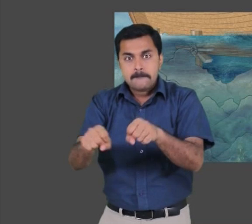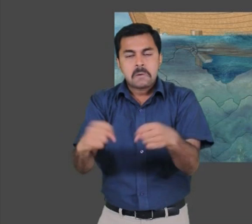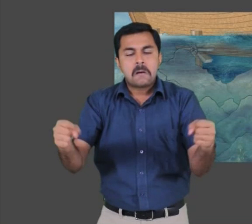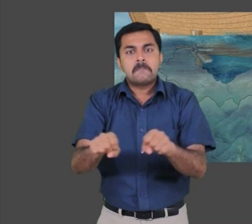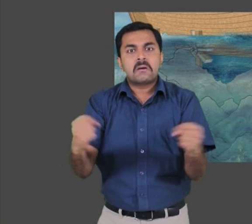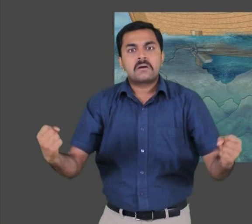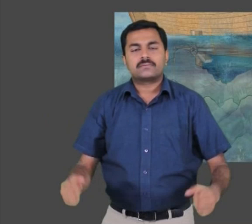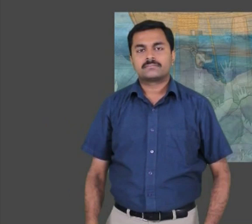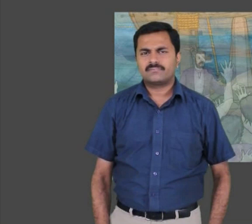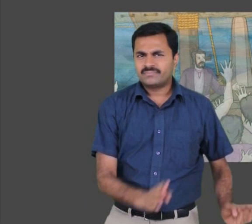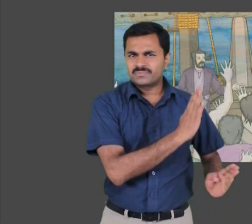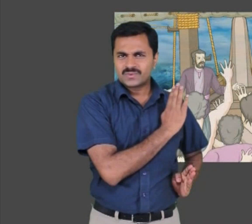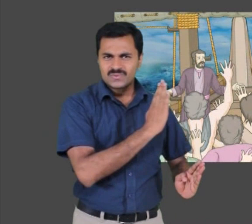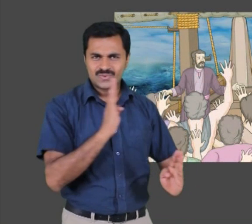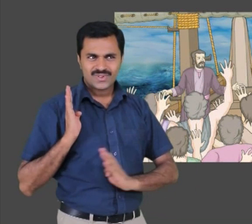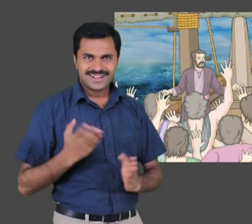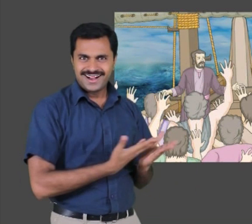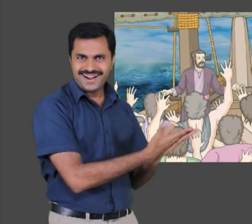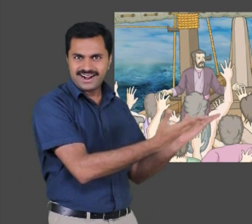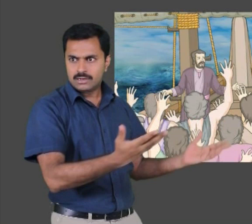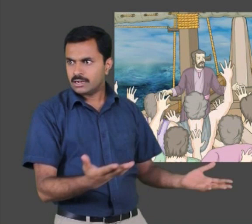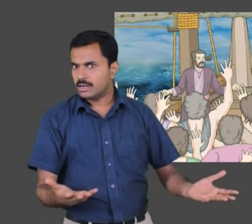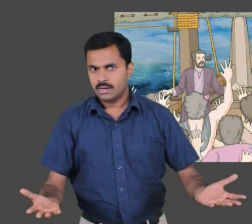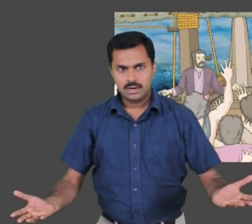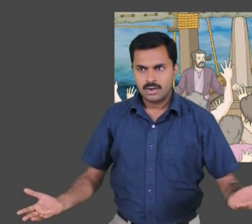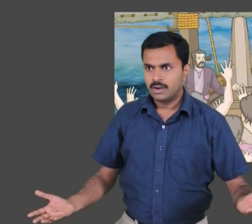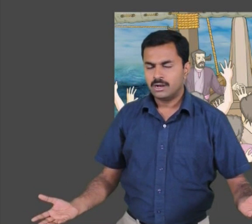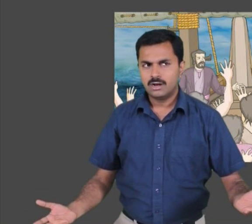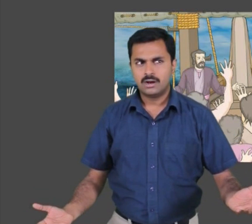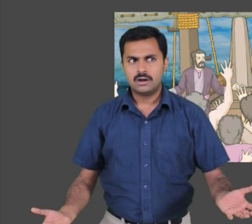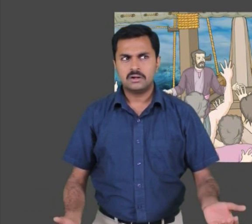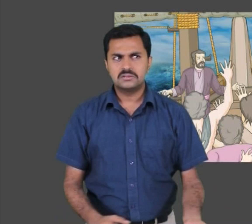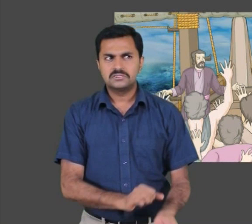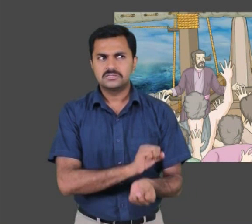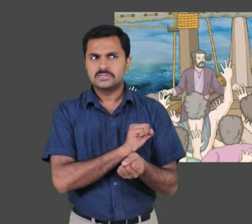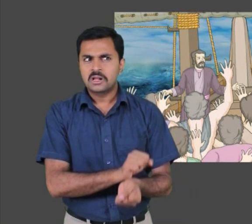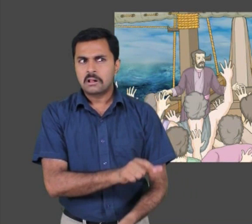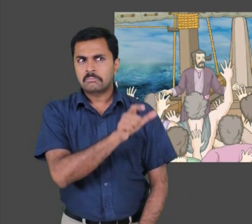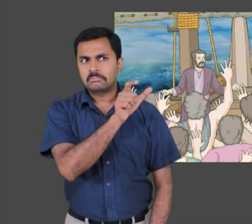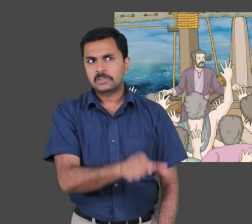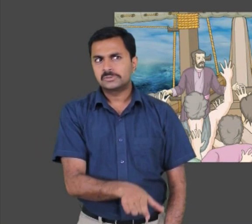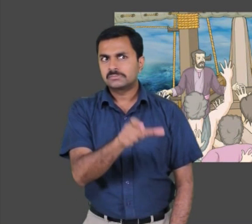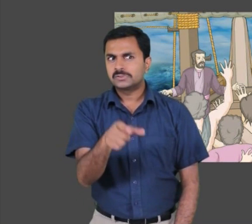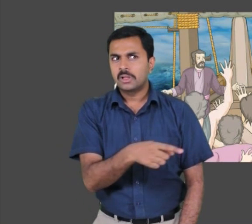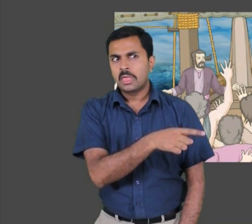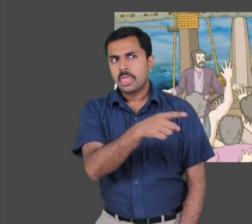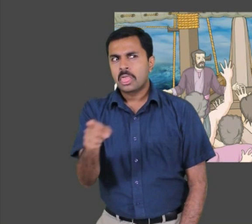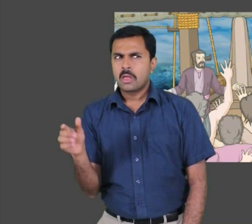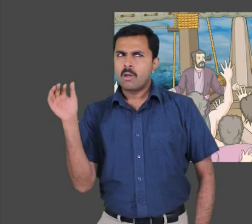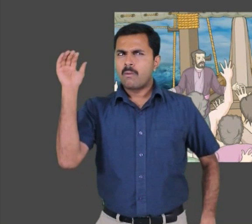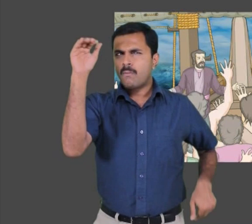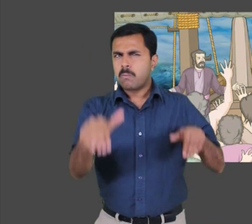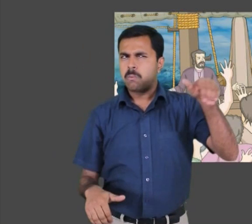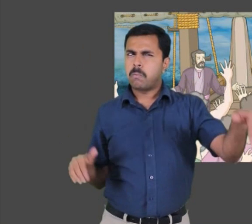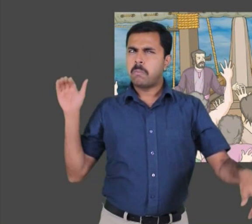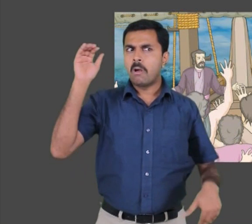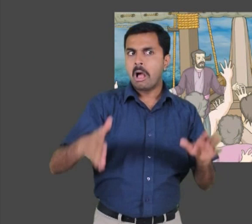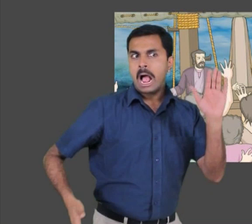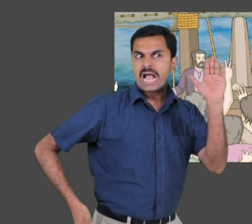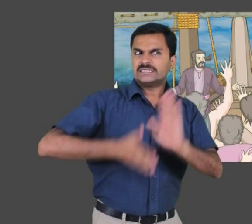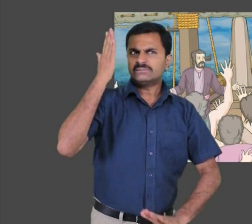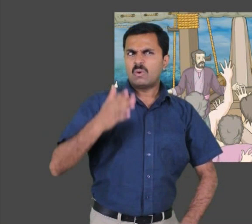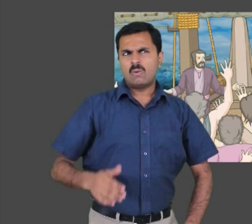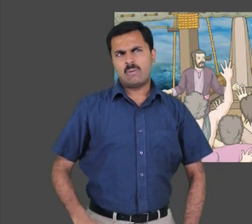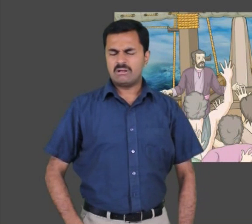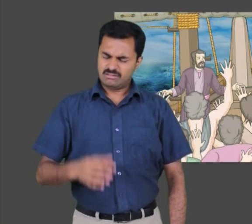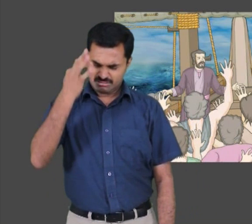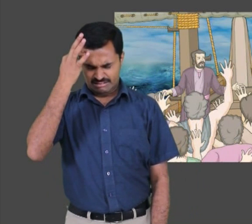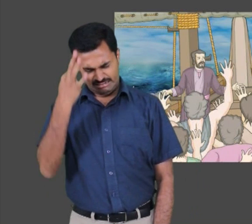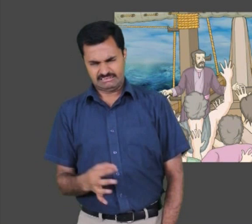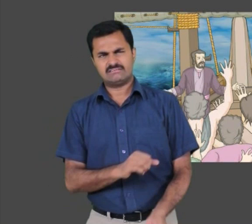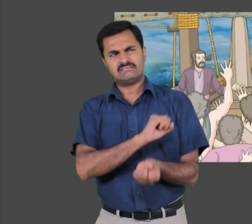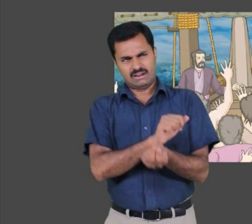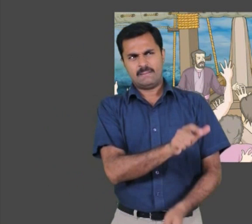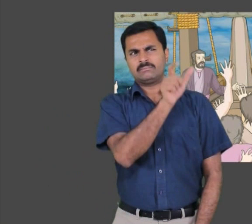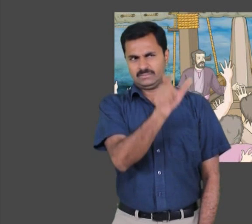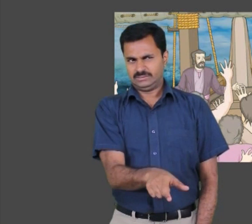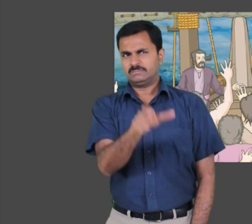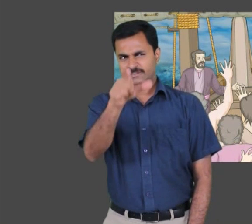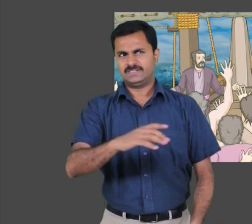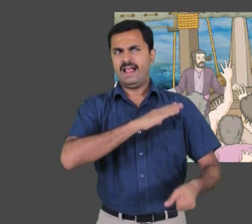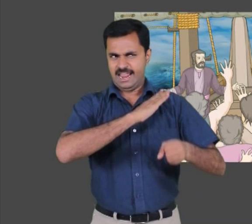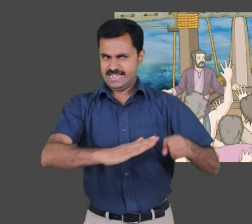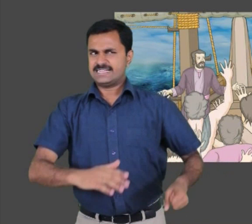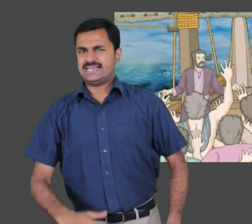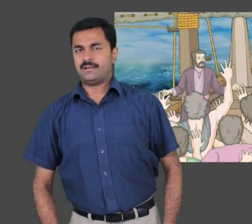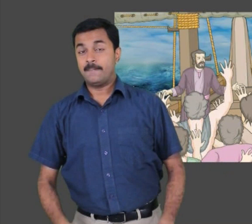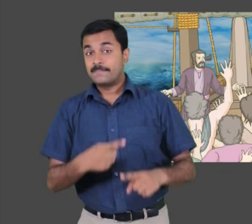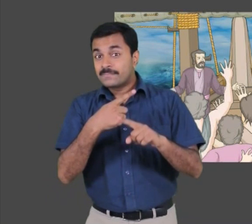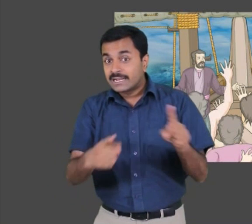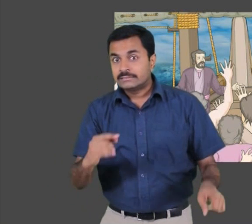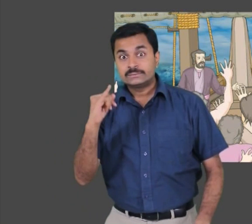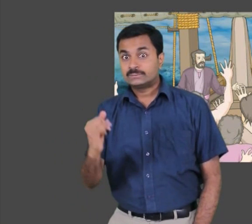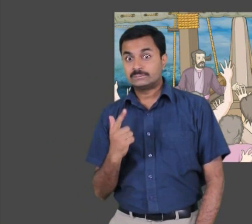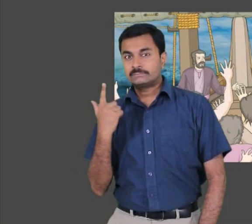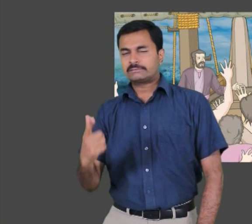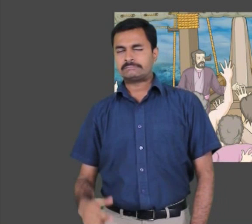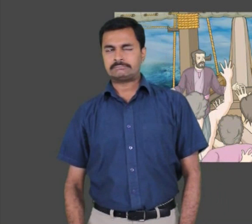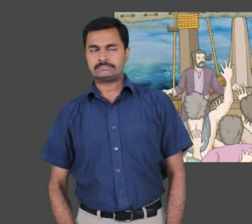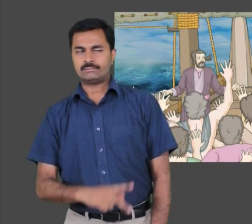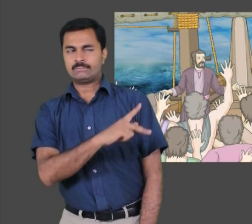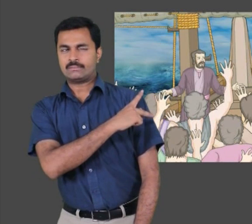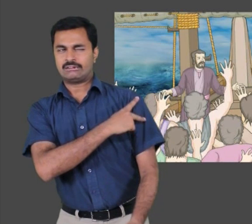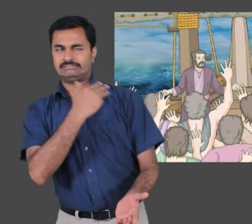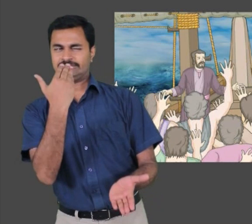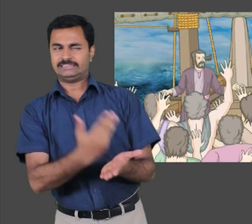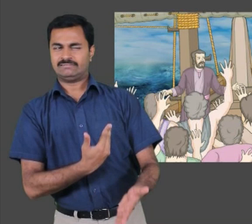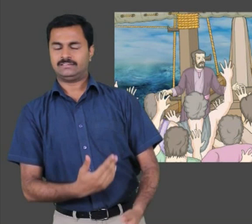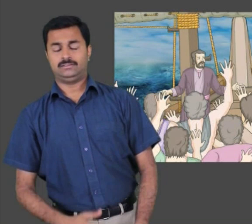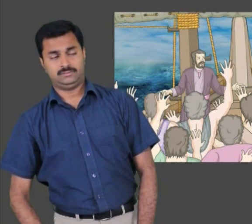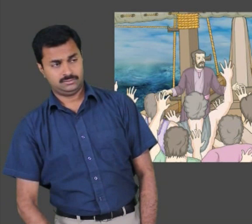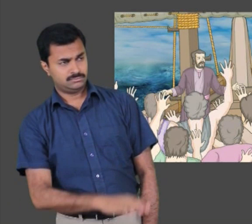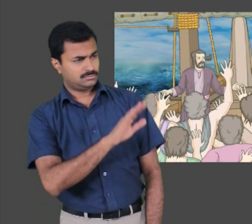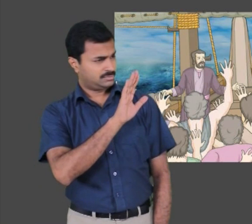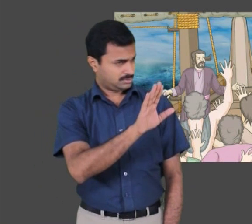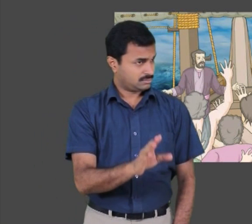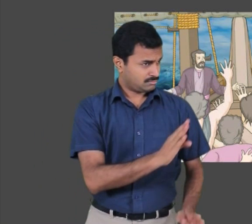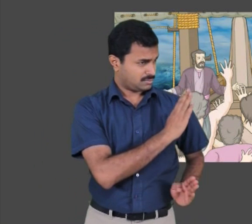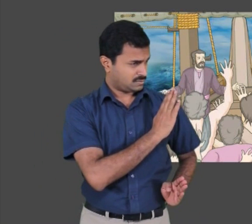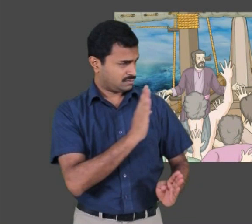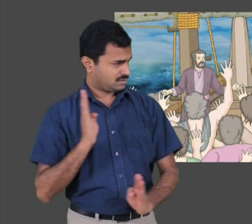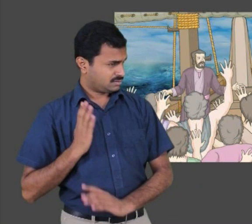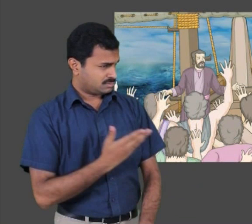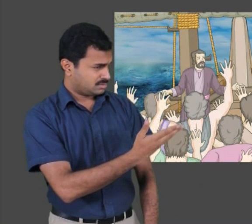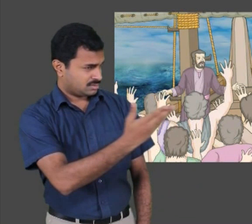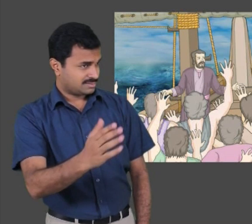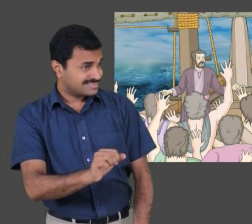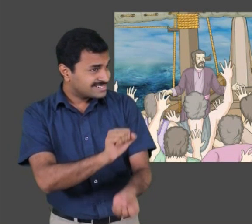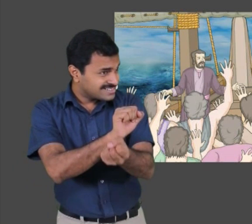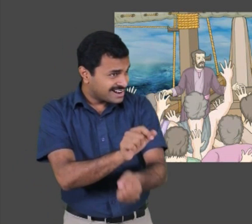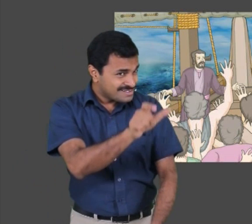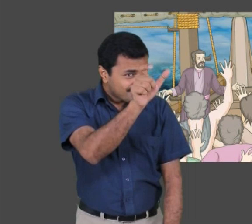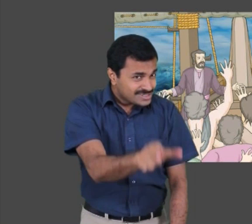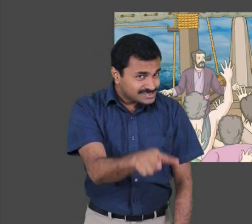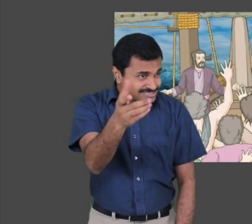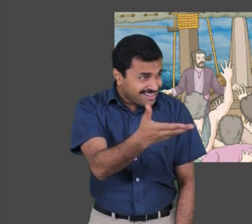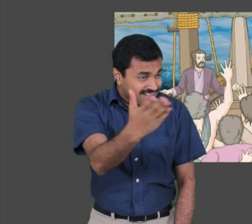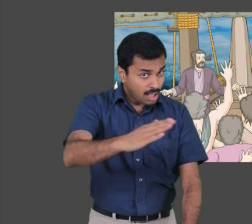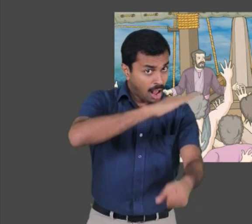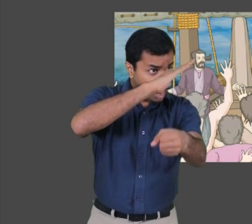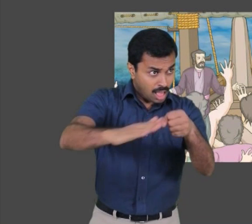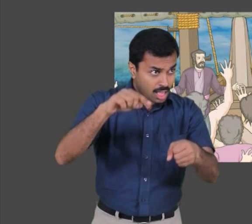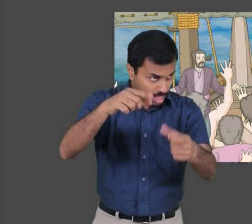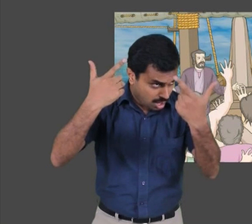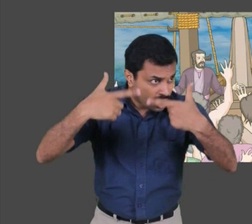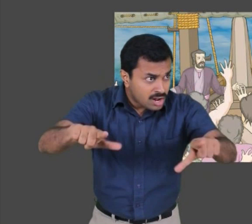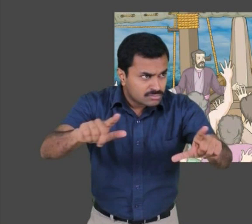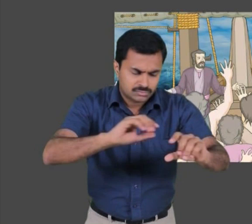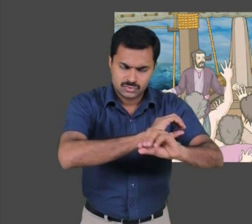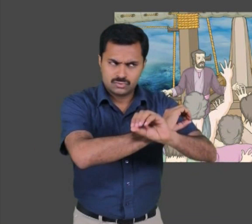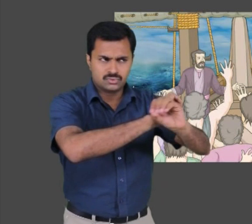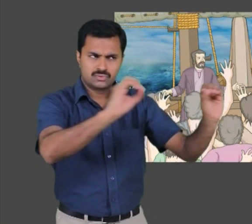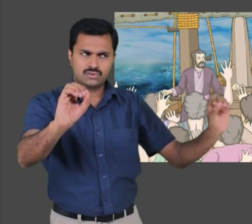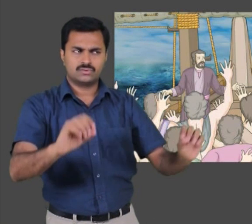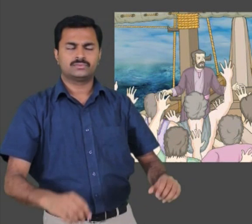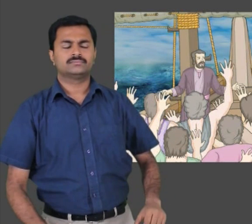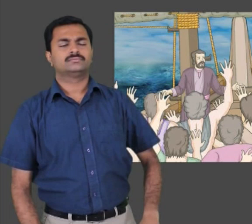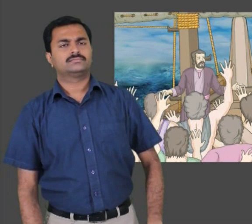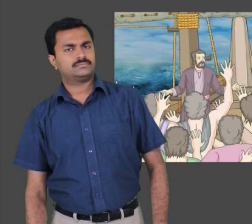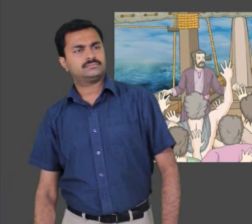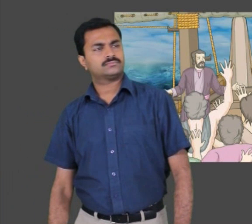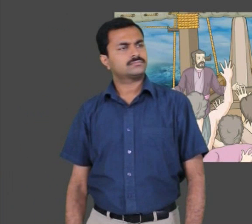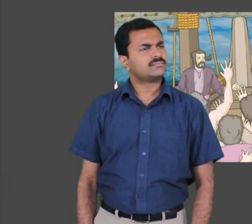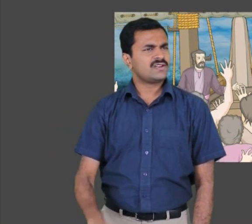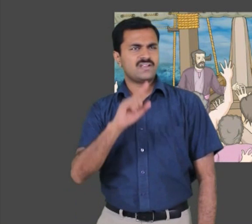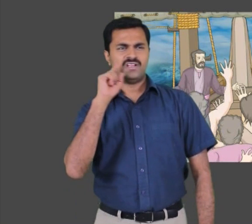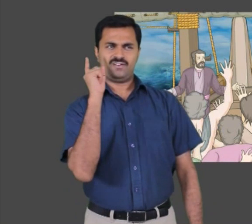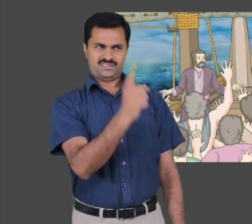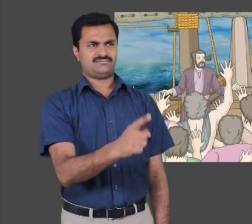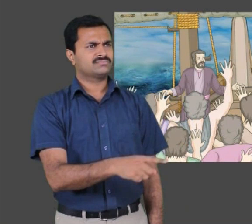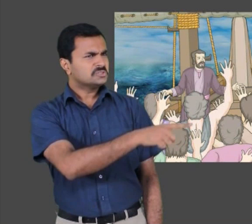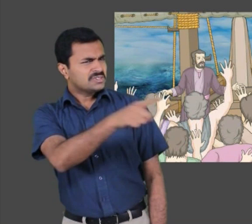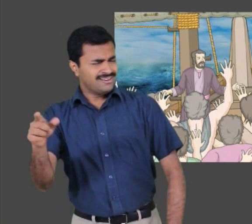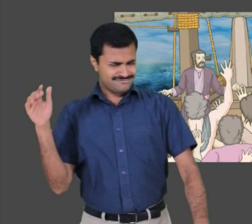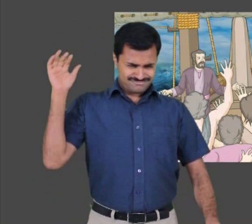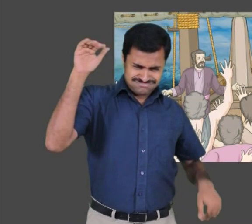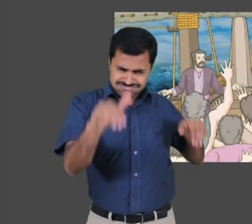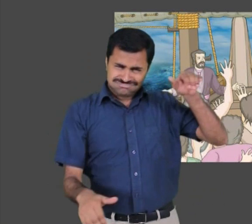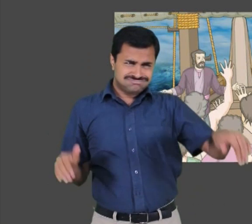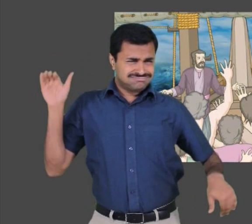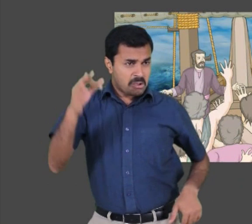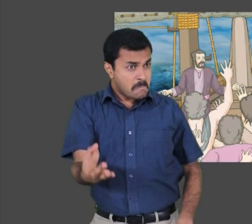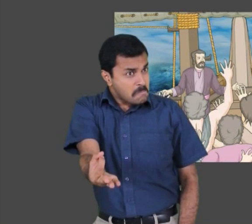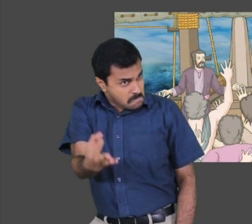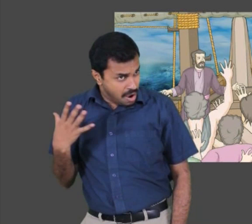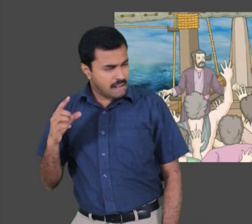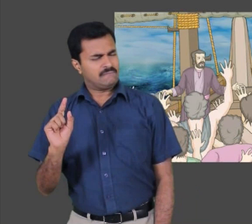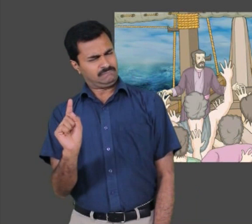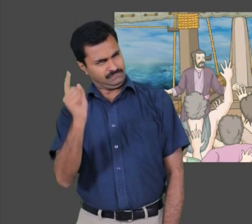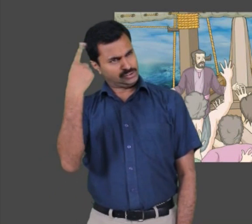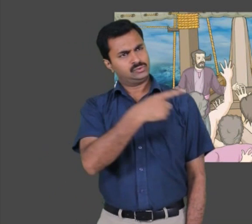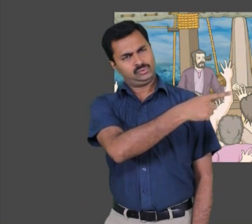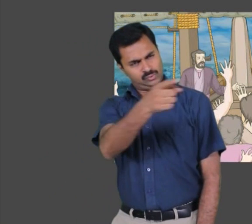The soldiers planned to kill the prisoners so none of them could swim to freedom.